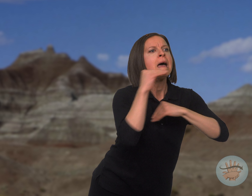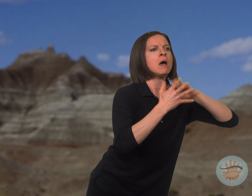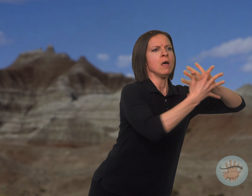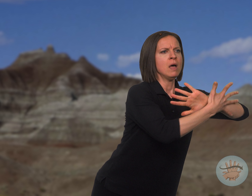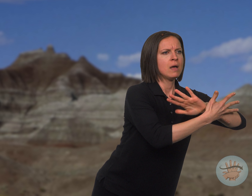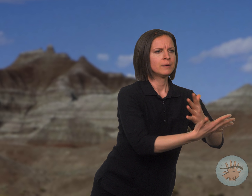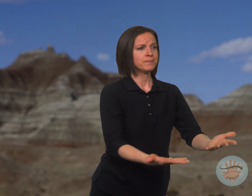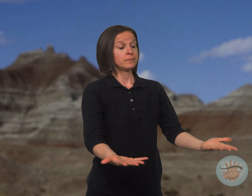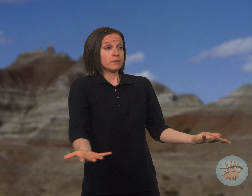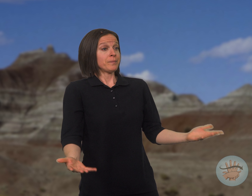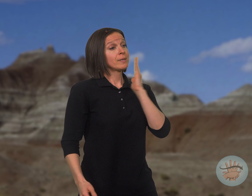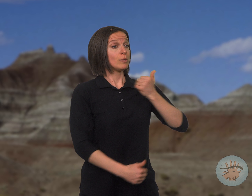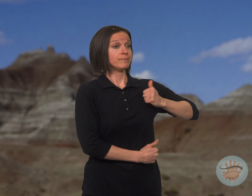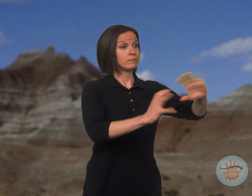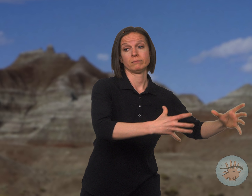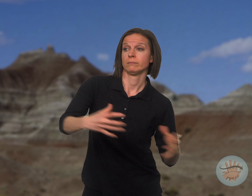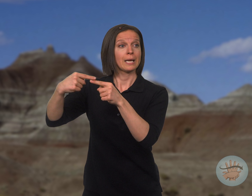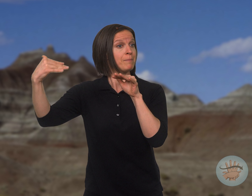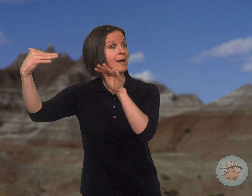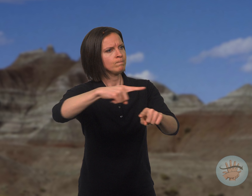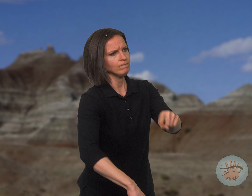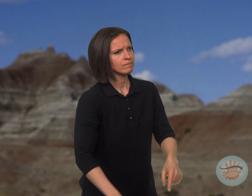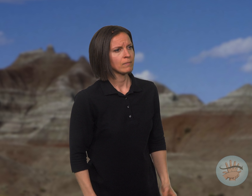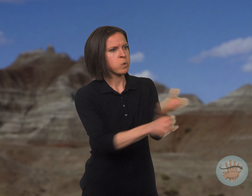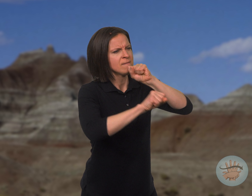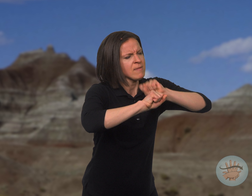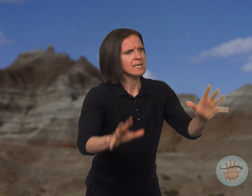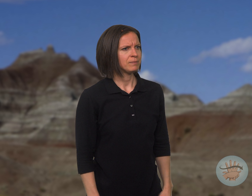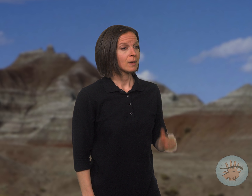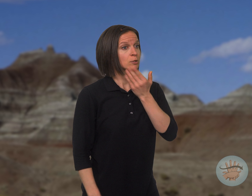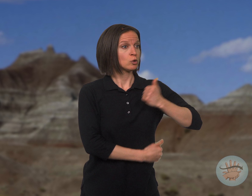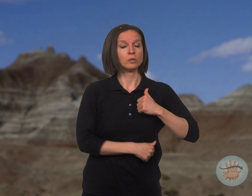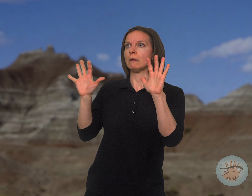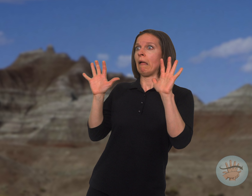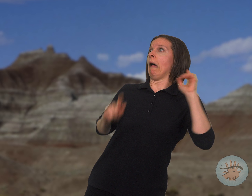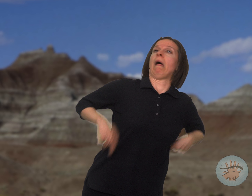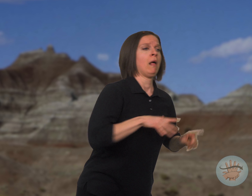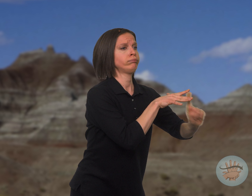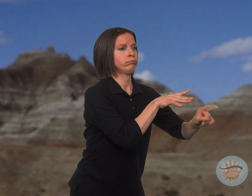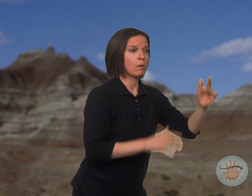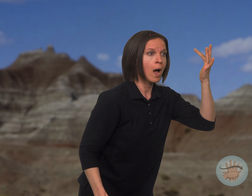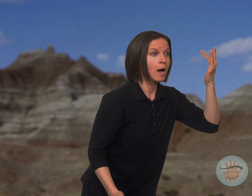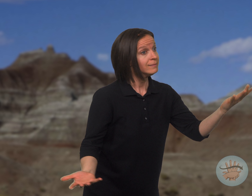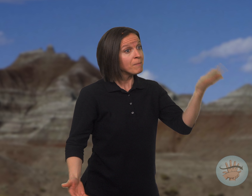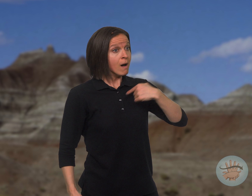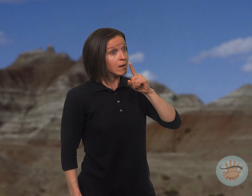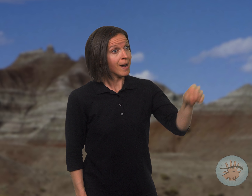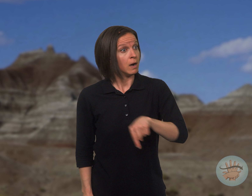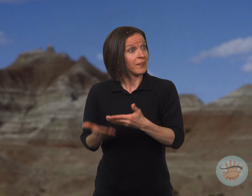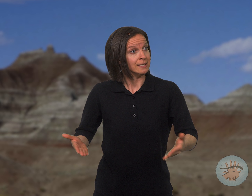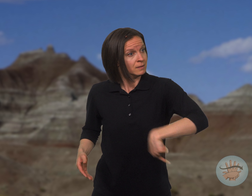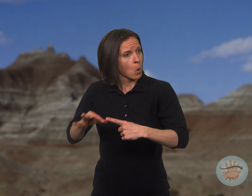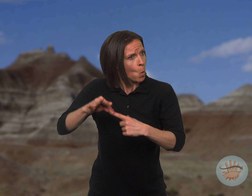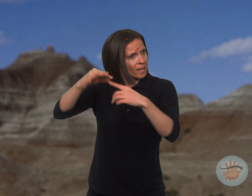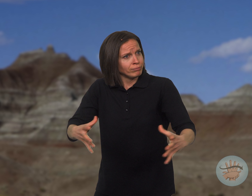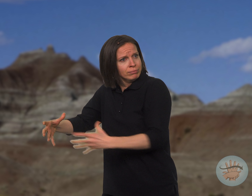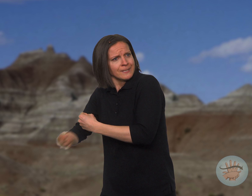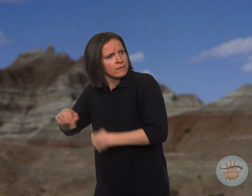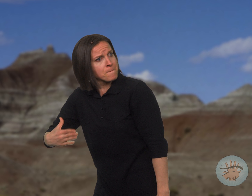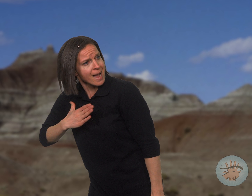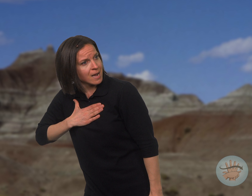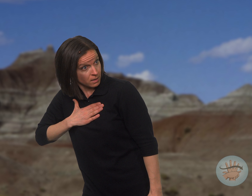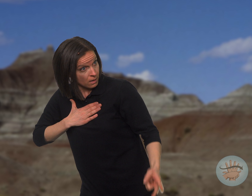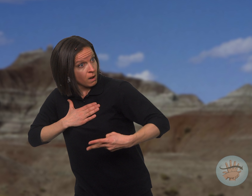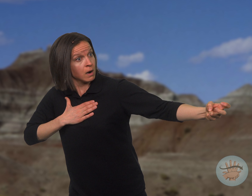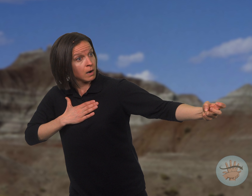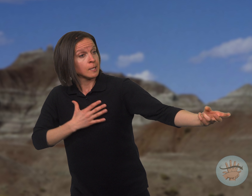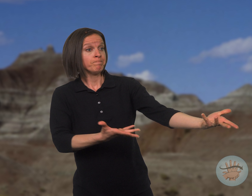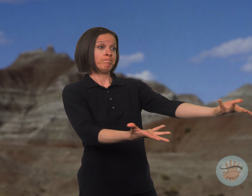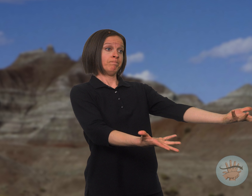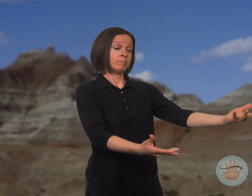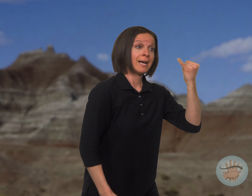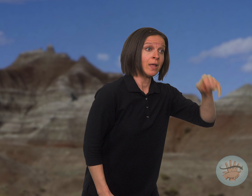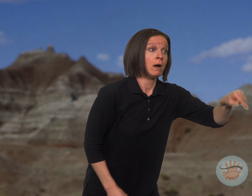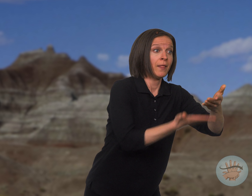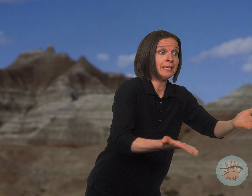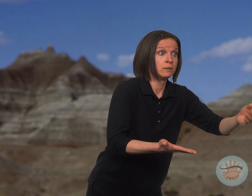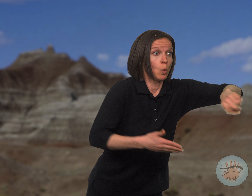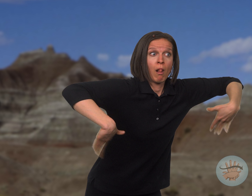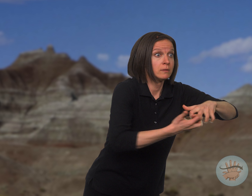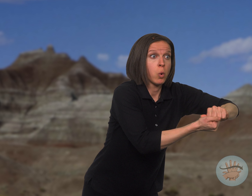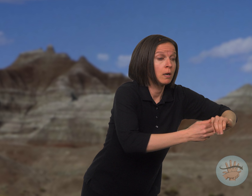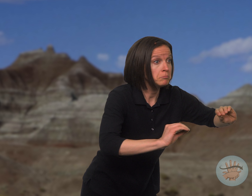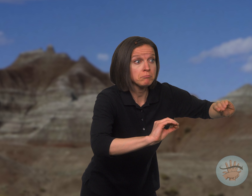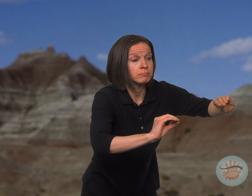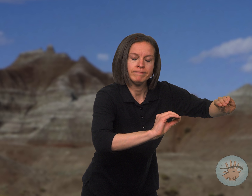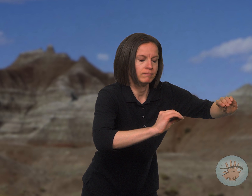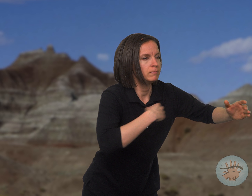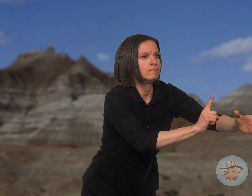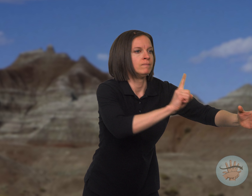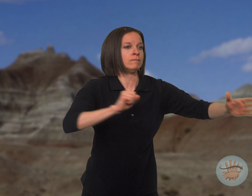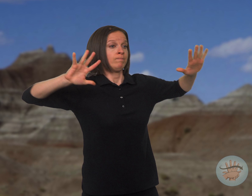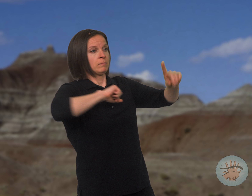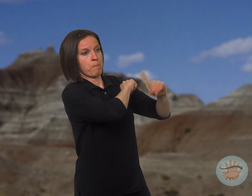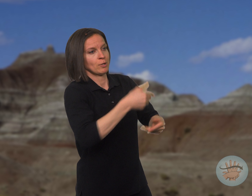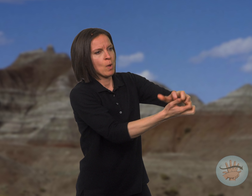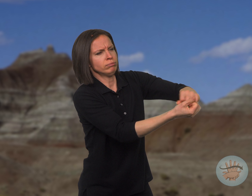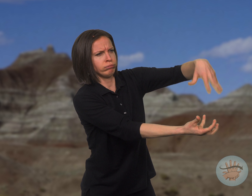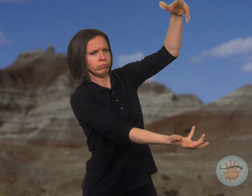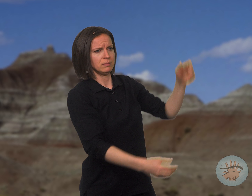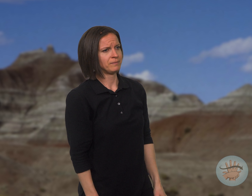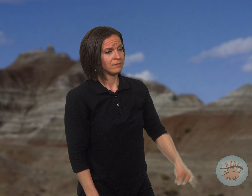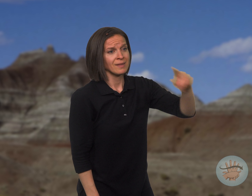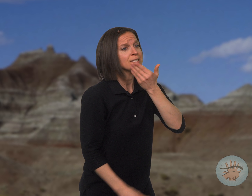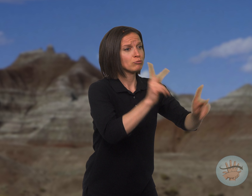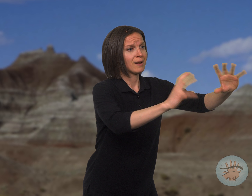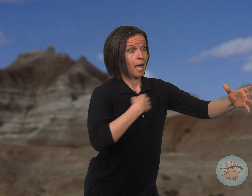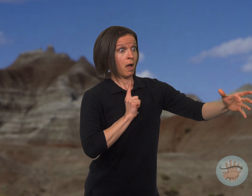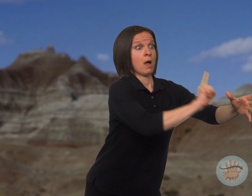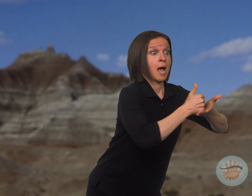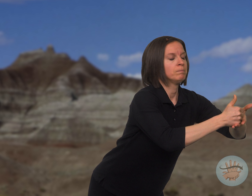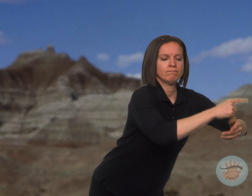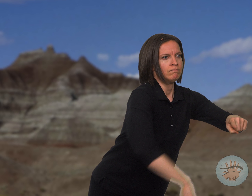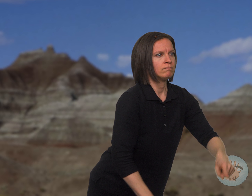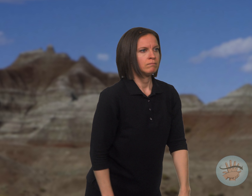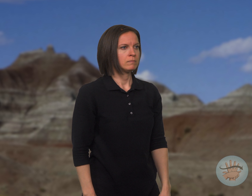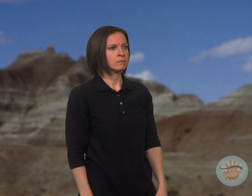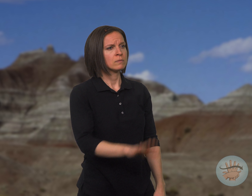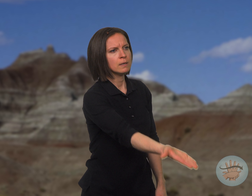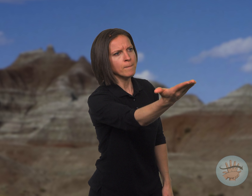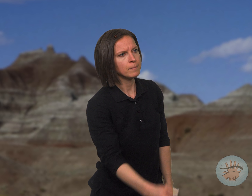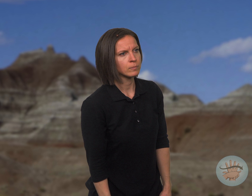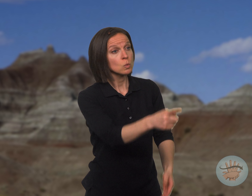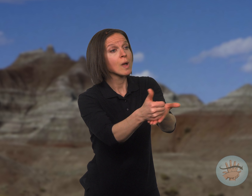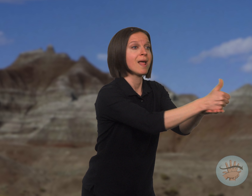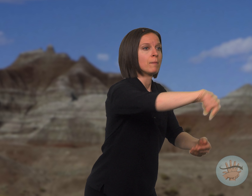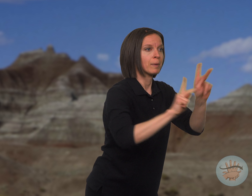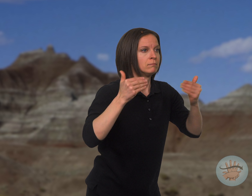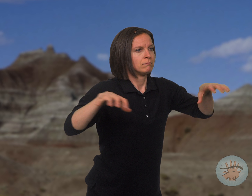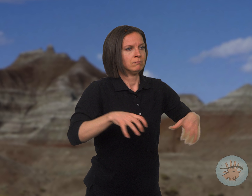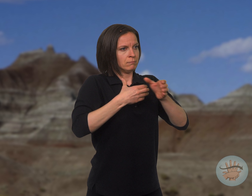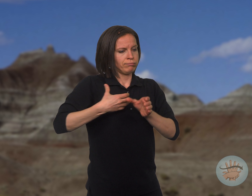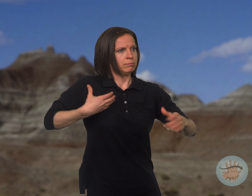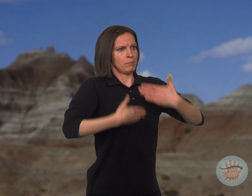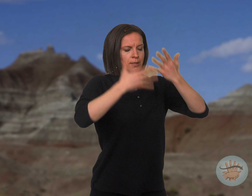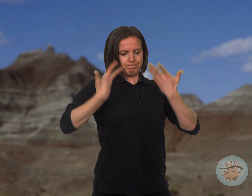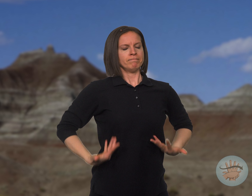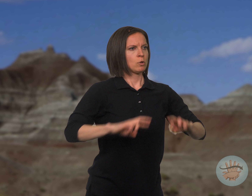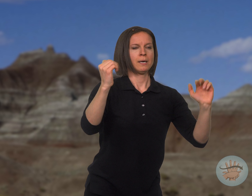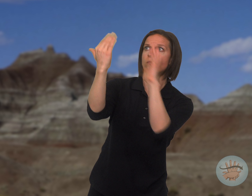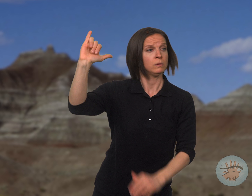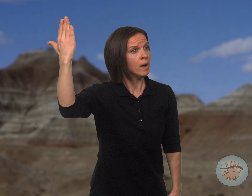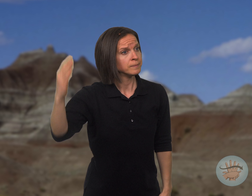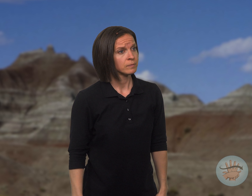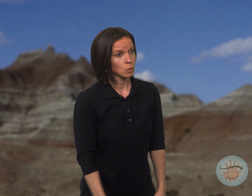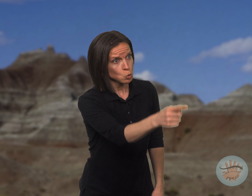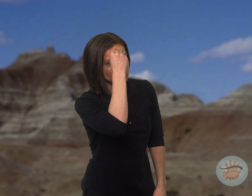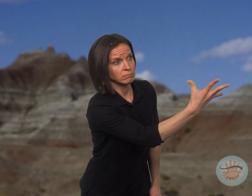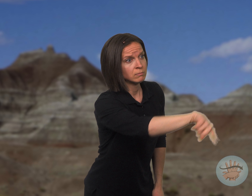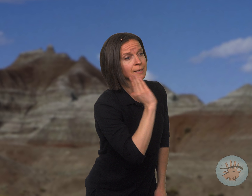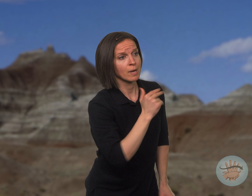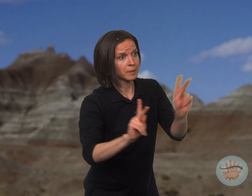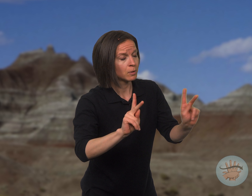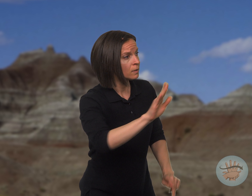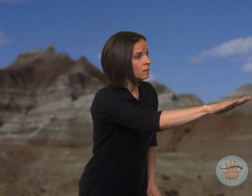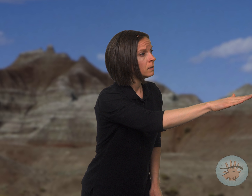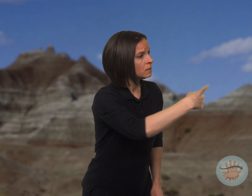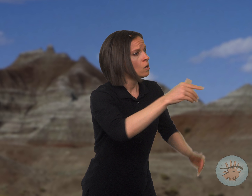They will turn their backs and run from their enemies, because they themselves have been set apart for destruction. I will no longer be with you unless you remove from among you whatever is devoted to destruction.